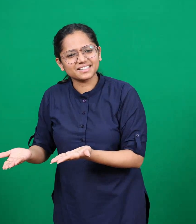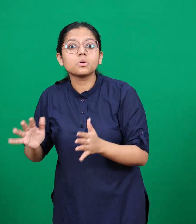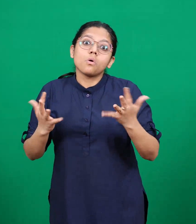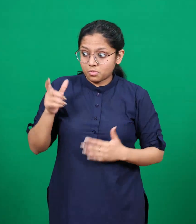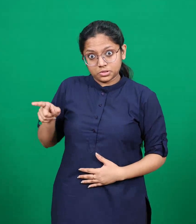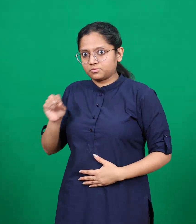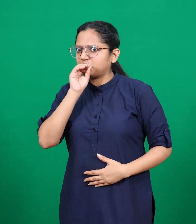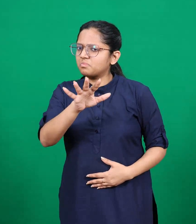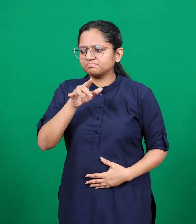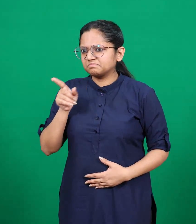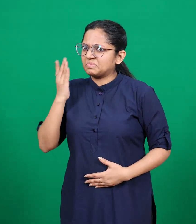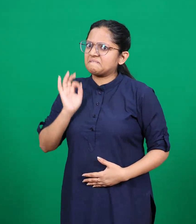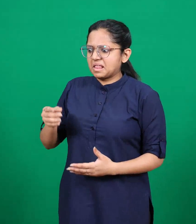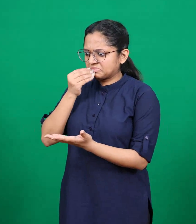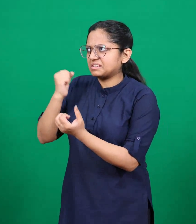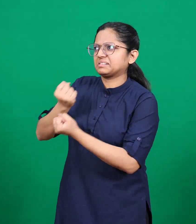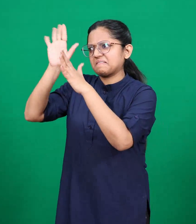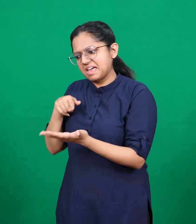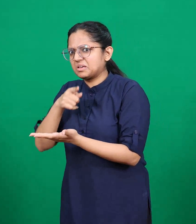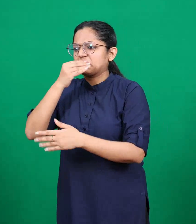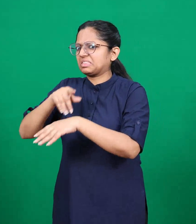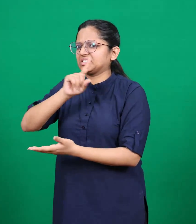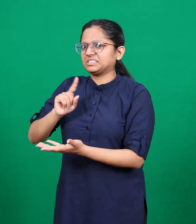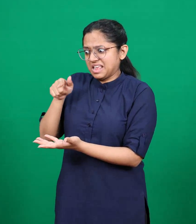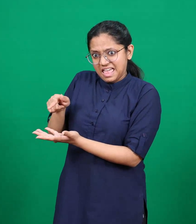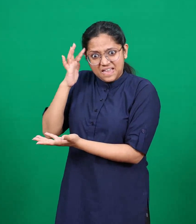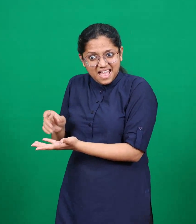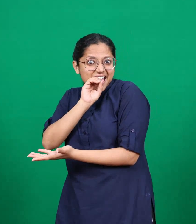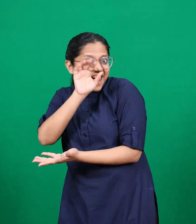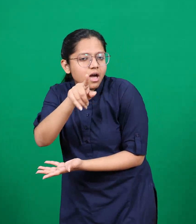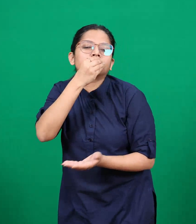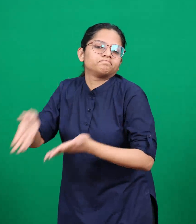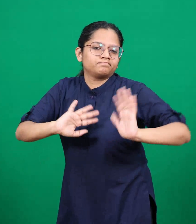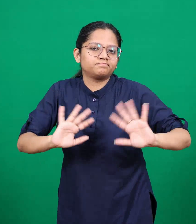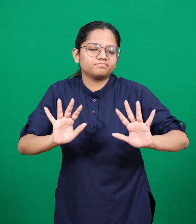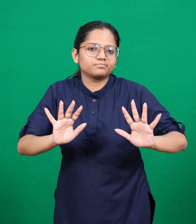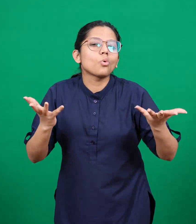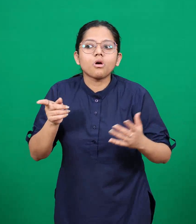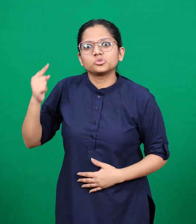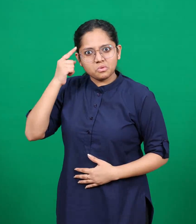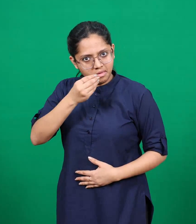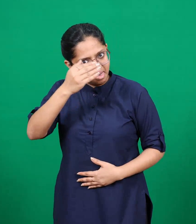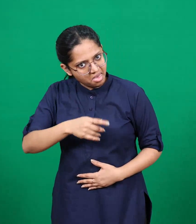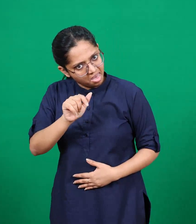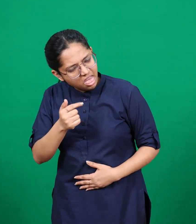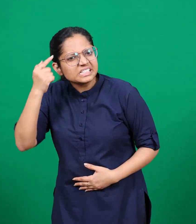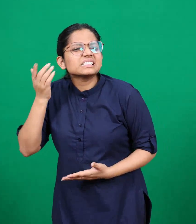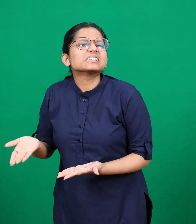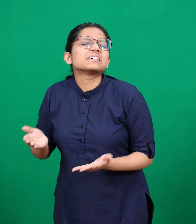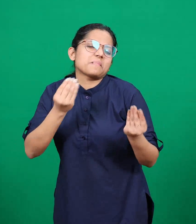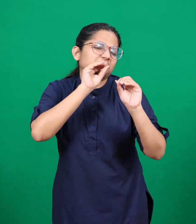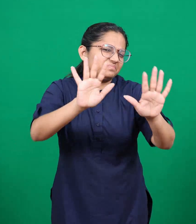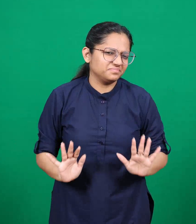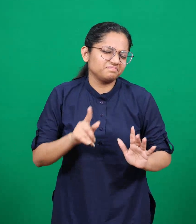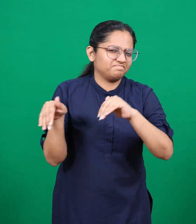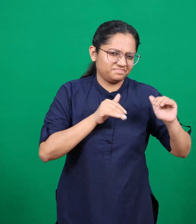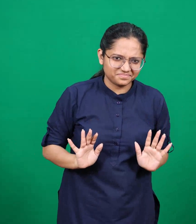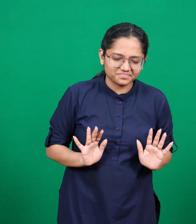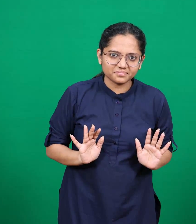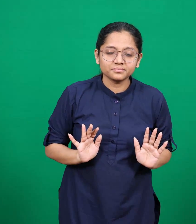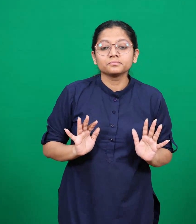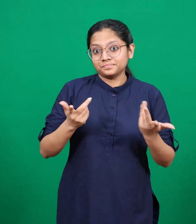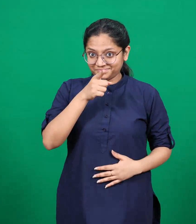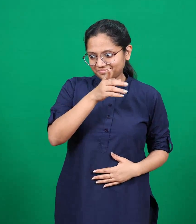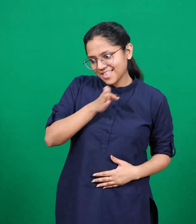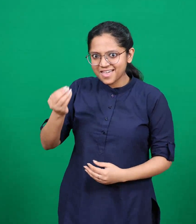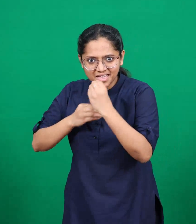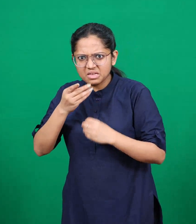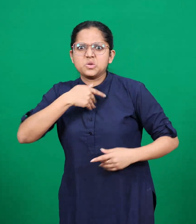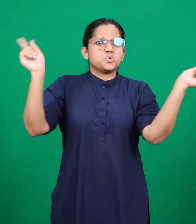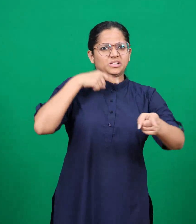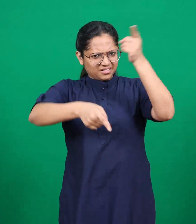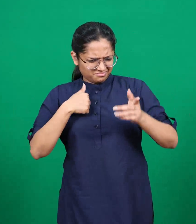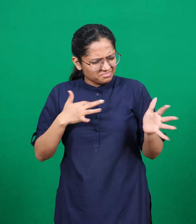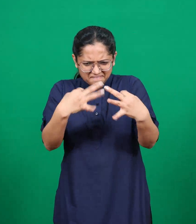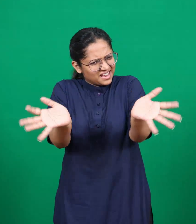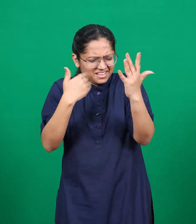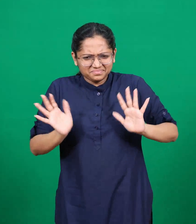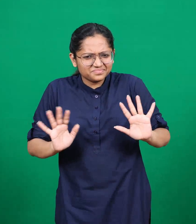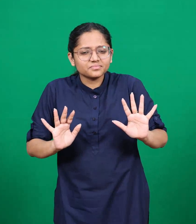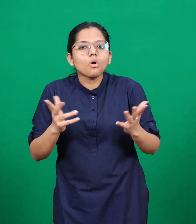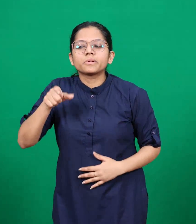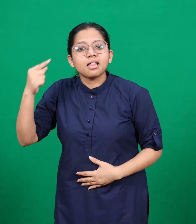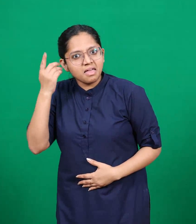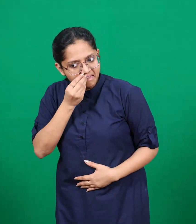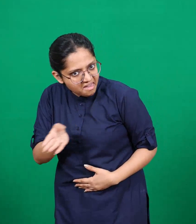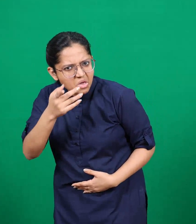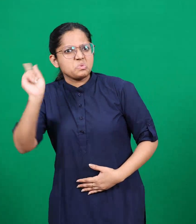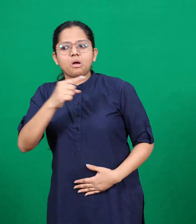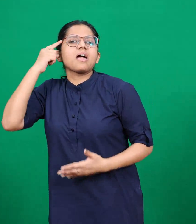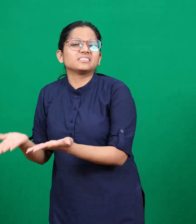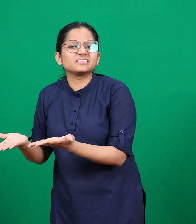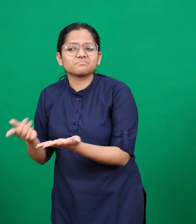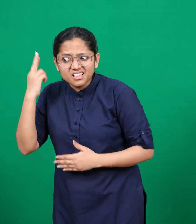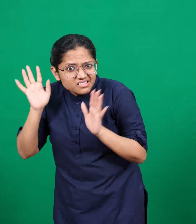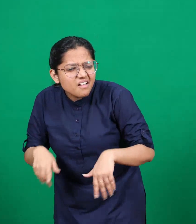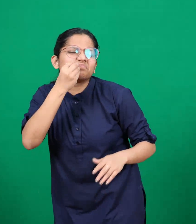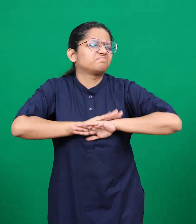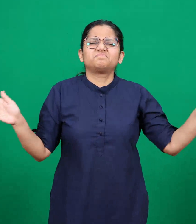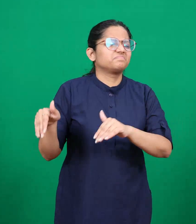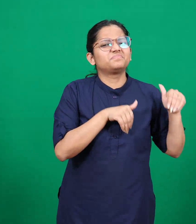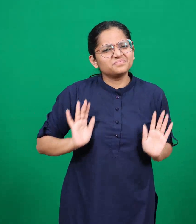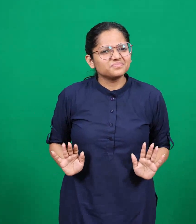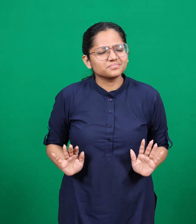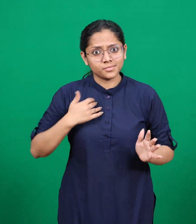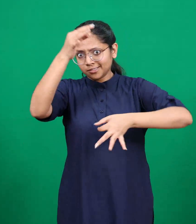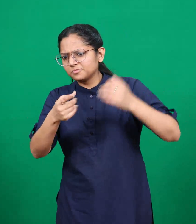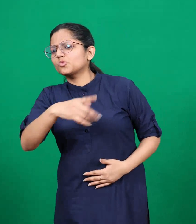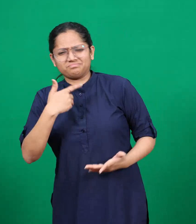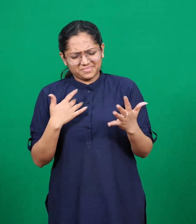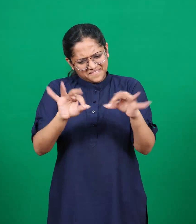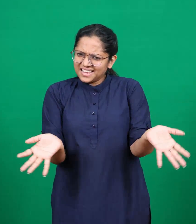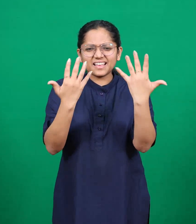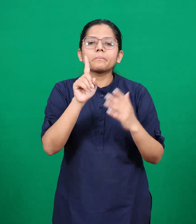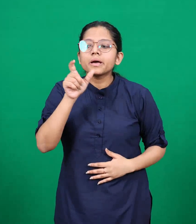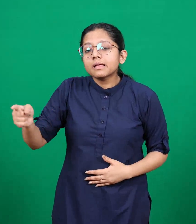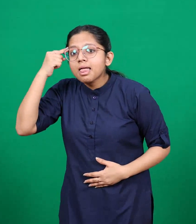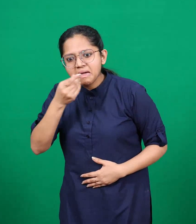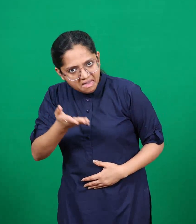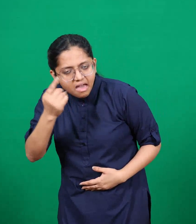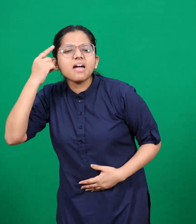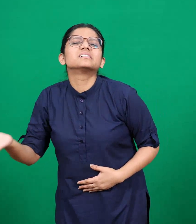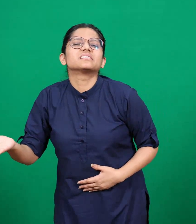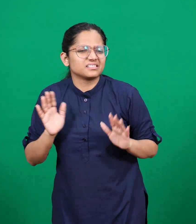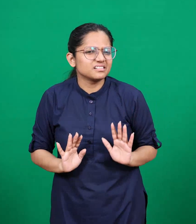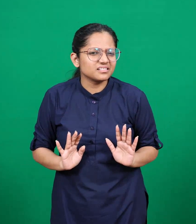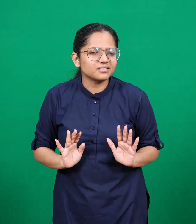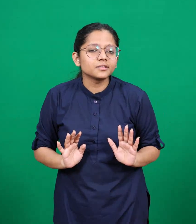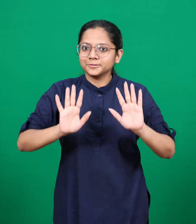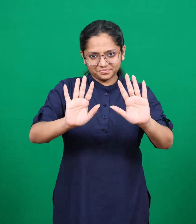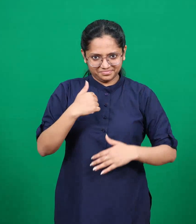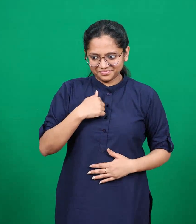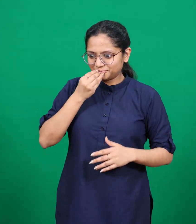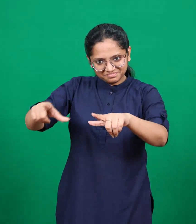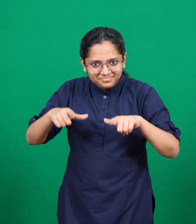But if someone tells you, "This food was offered to idols," then do not eat it, for the sake of the one who told you and for the sake of conscience- the other one's conscience, I mean, not your own.